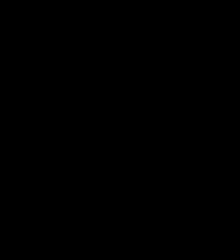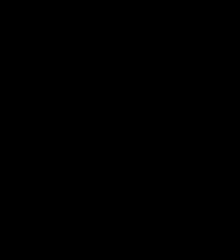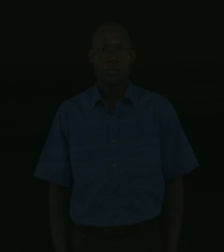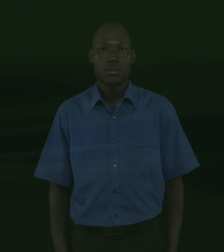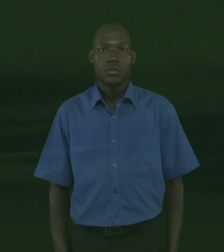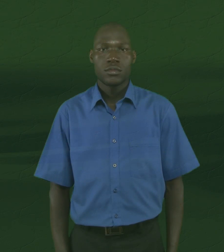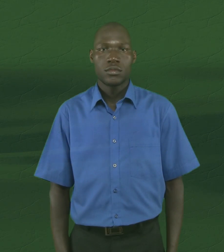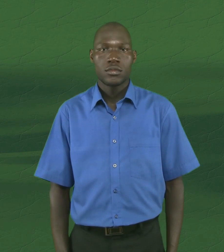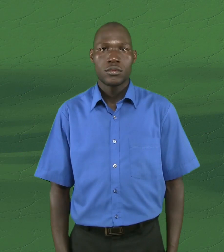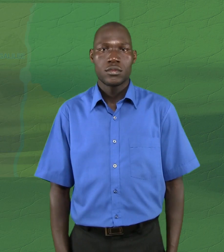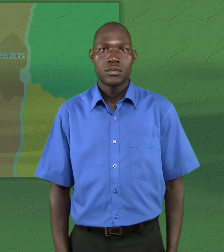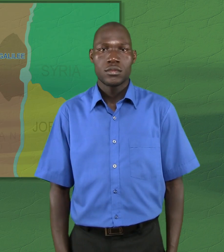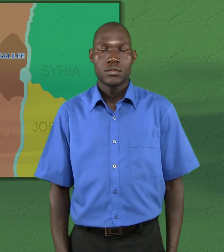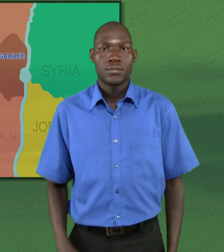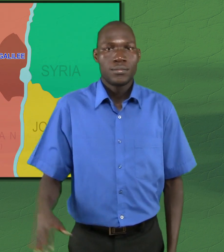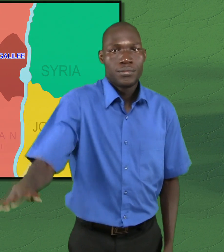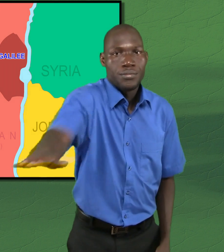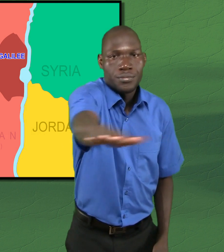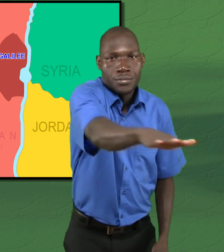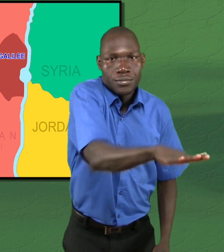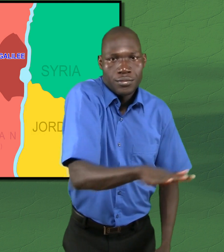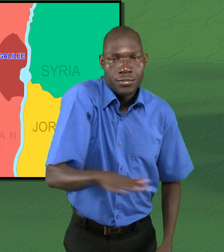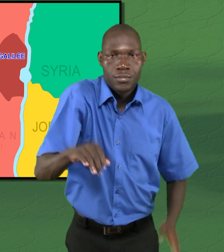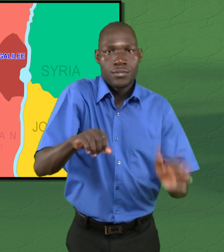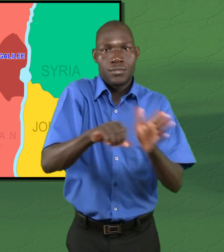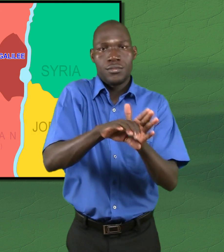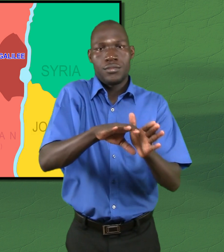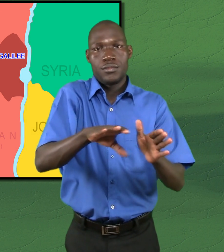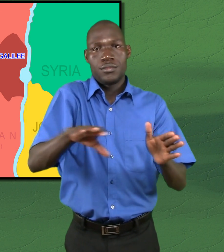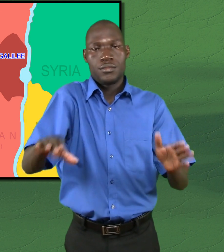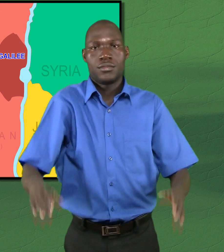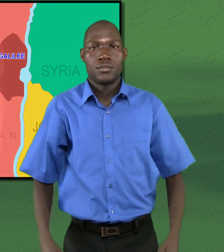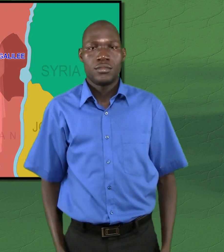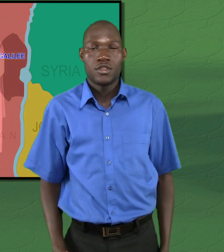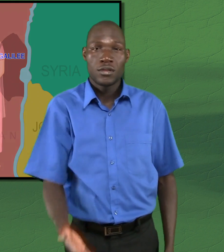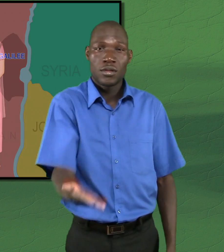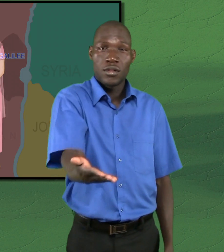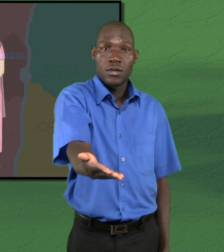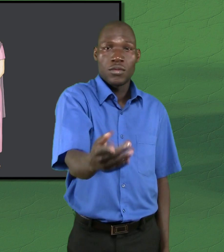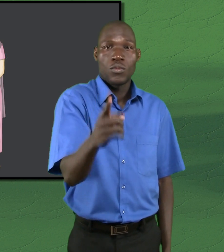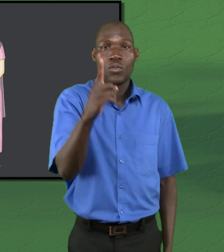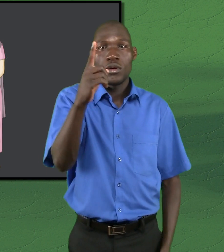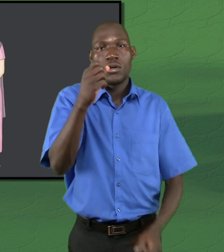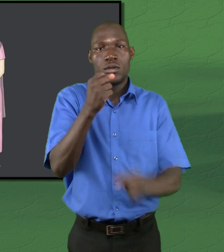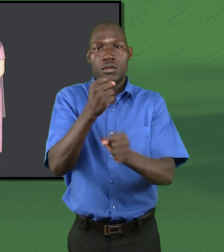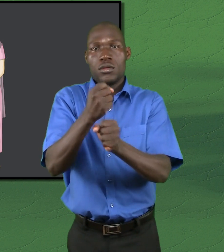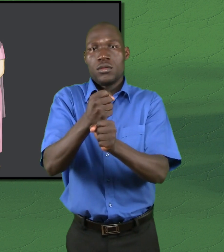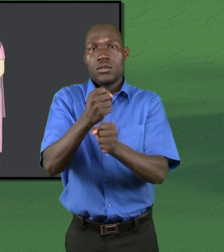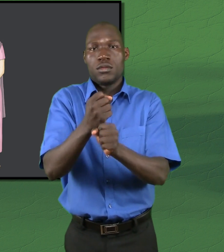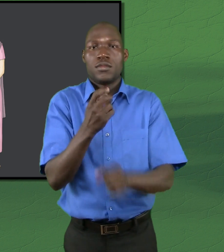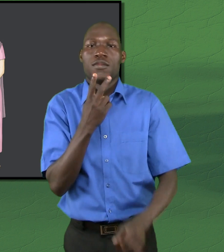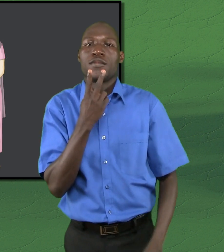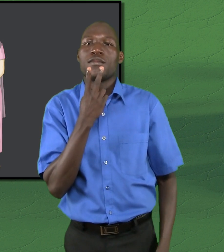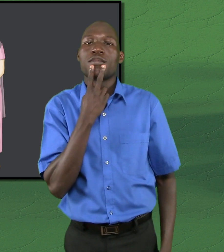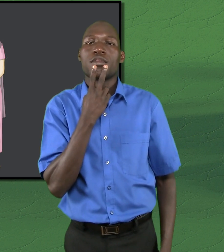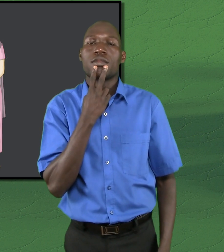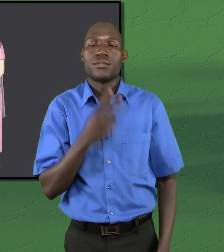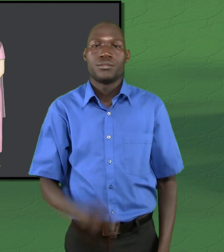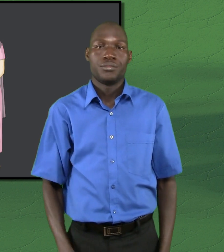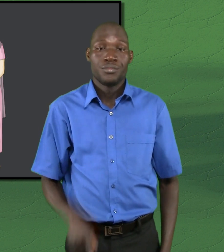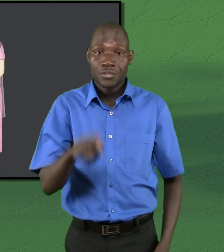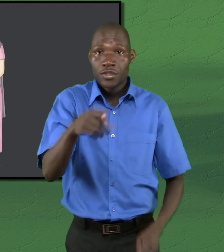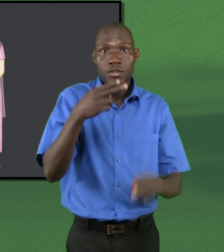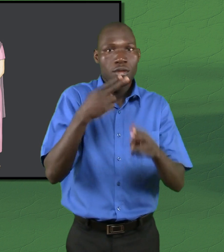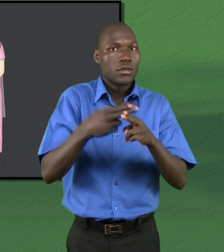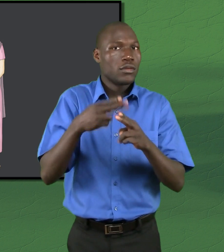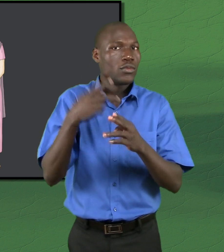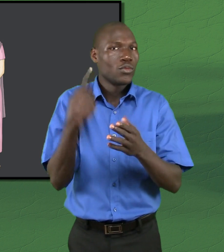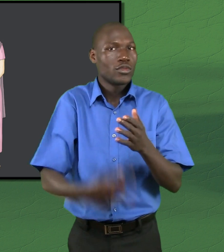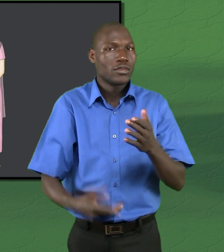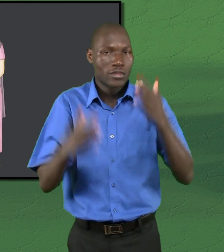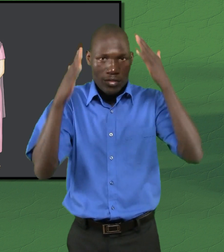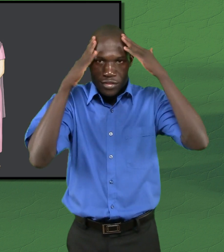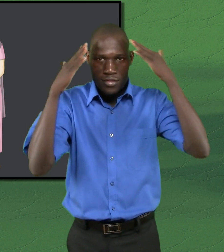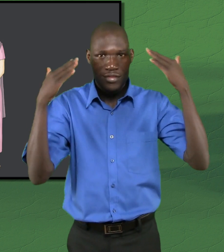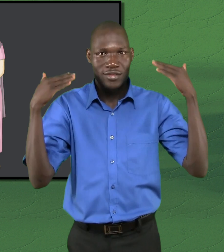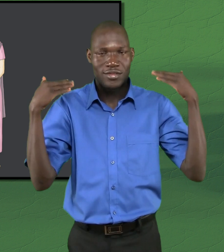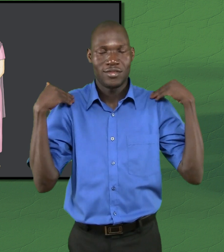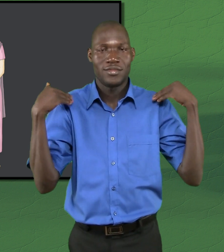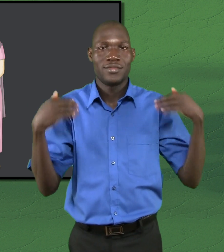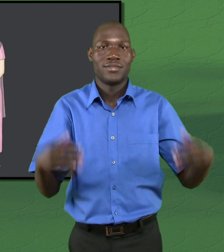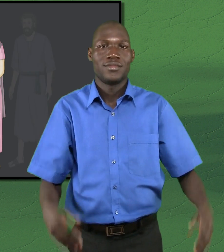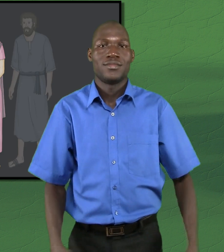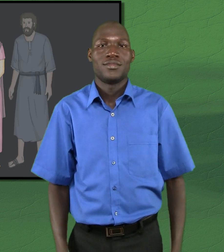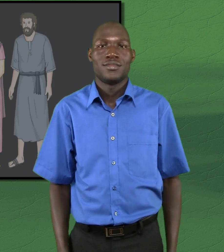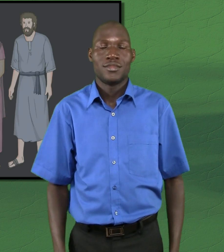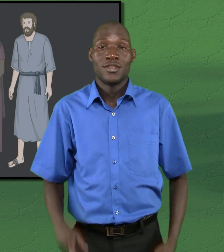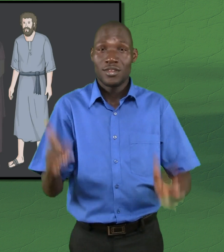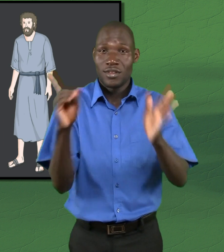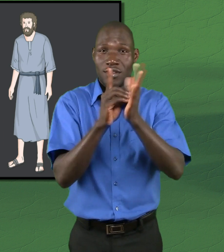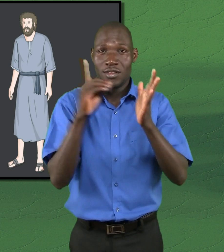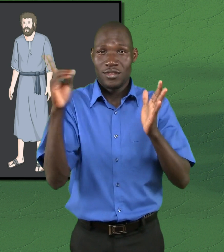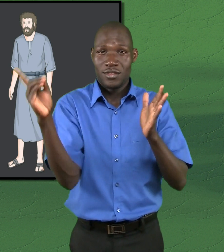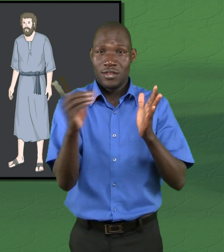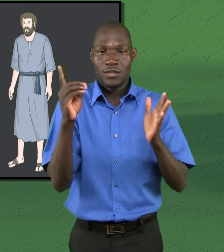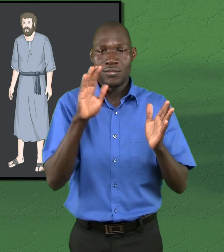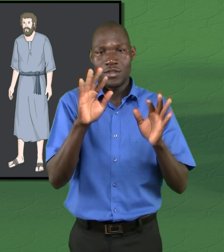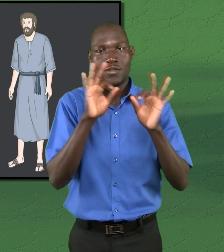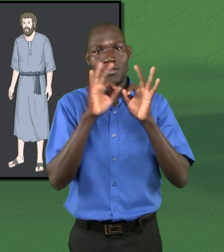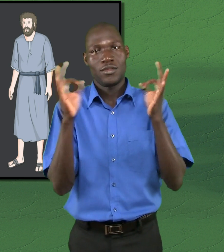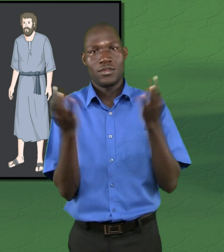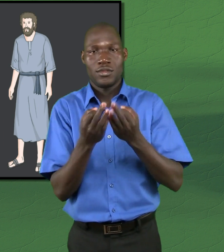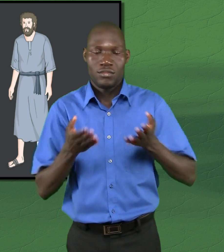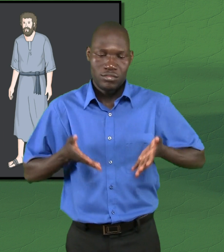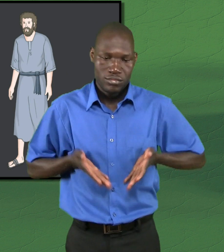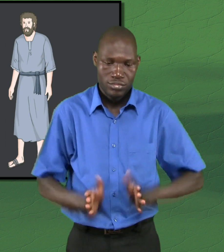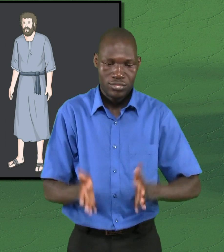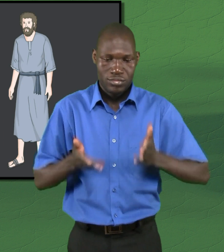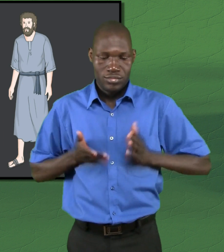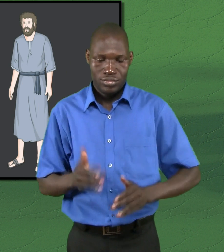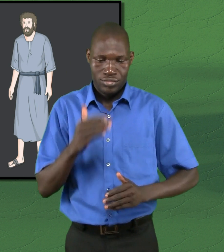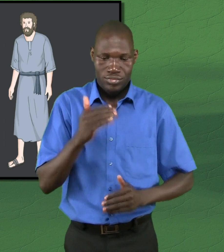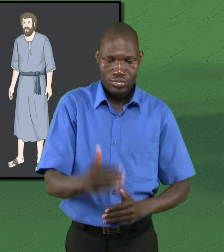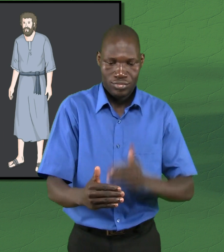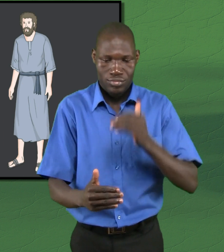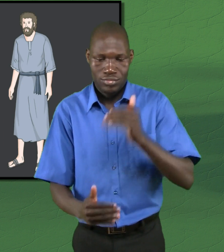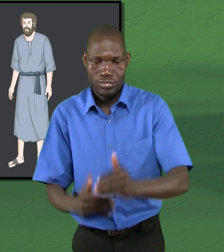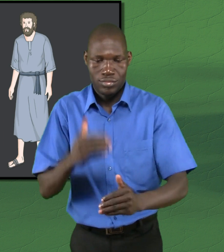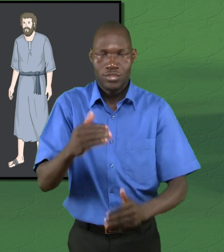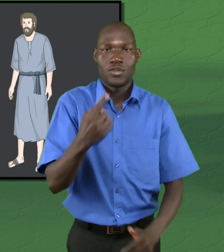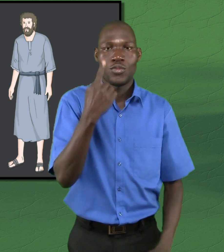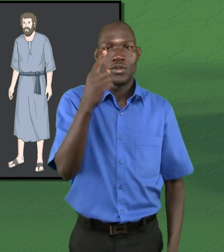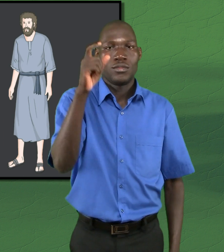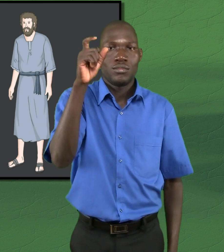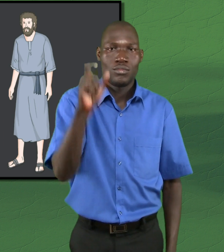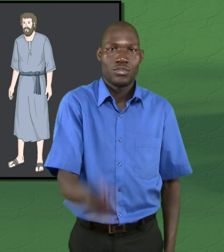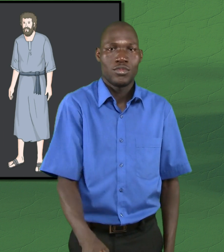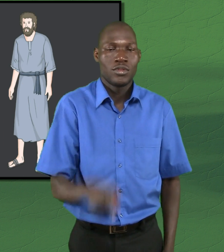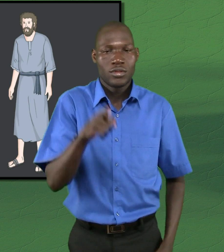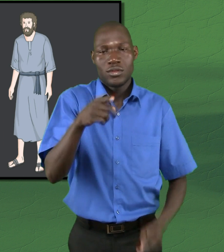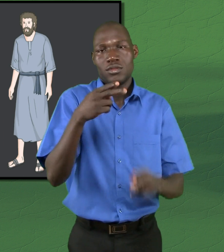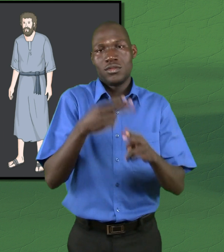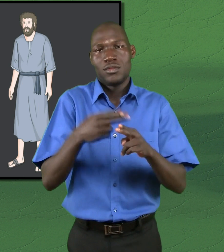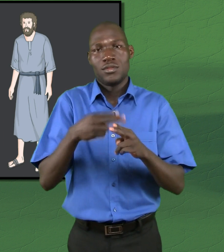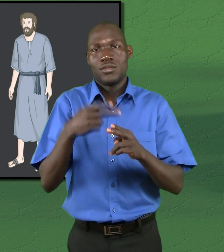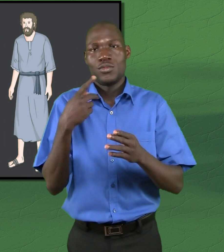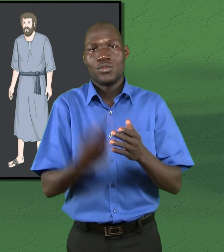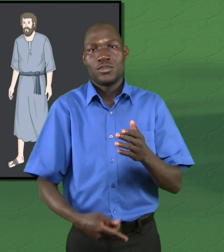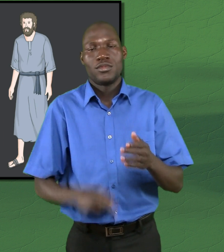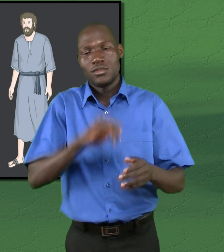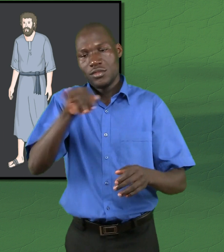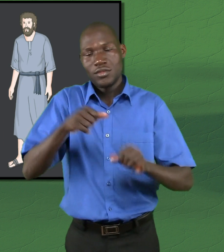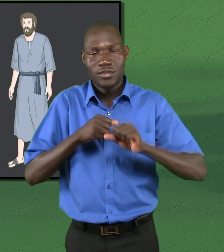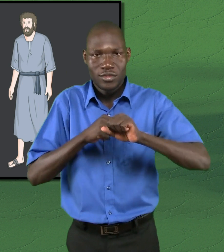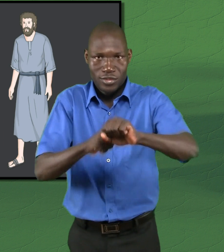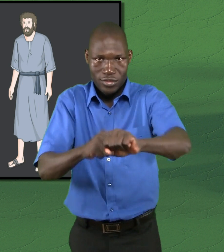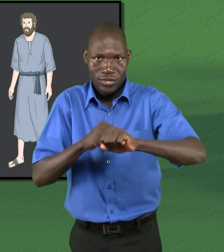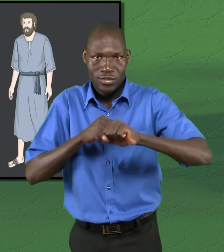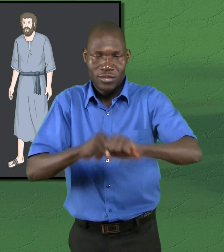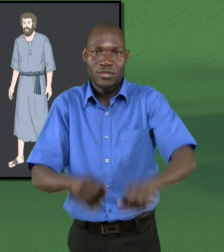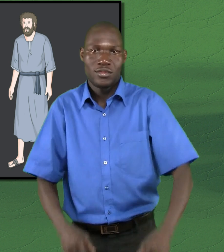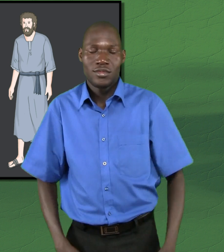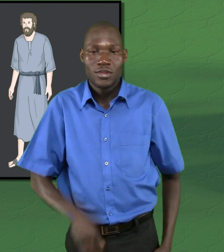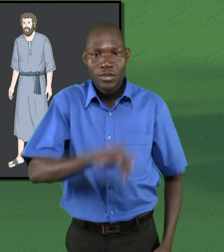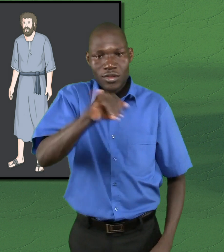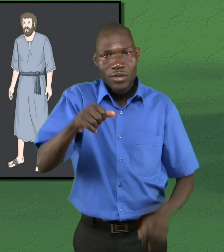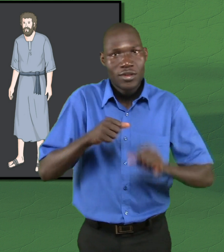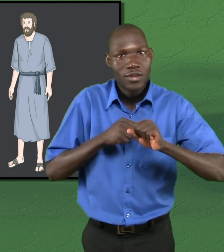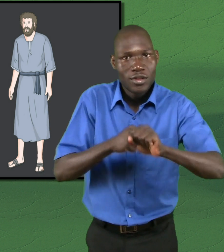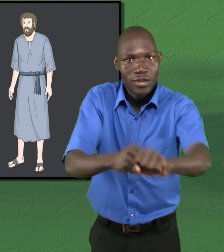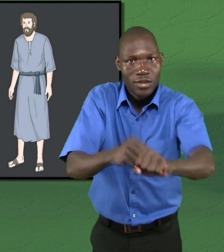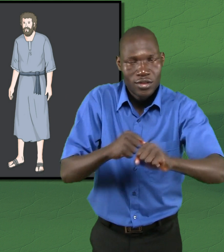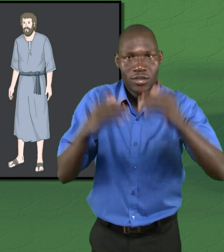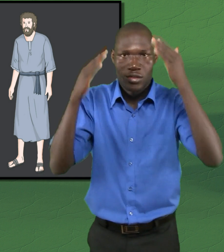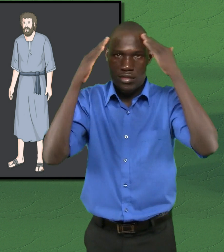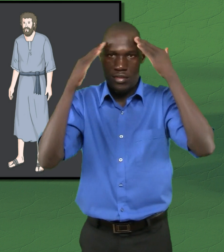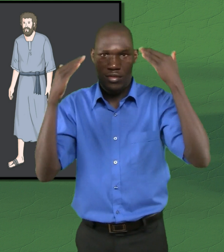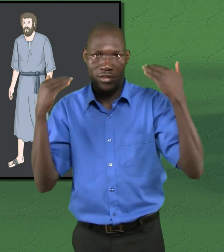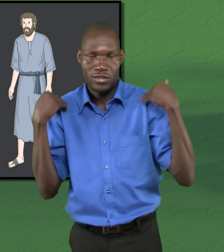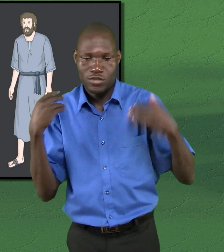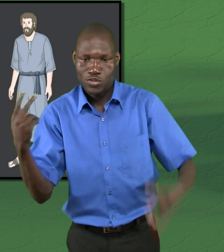This is how the birth of Jesus Christ came about: His mother Mary was pledged in marriage to Joseph, but before they came together, she was found to be with child through the Holy Spirit. Because Joseph her husband was a righteous man and was unwilling to disgrace her publicly, he resolved to divorce her quietly. But after he had pondered these things, an angel of the Lord appeared to him in a dream and said, “Joseph, son of David, do not be afraid to embrace Mary as your wife, for the One conceived in her is from the Holy Spirit.